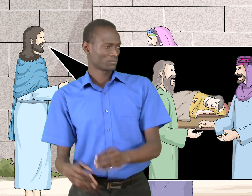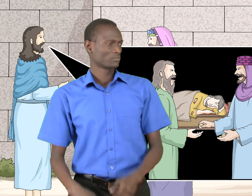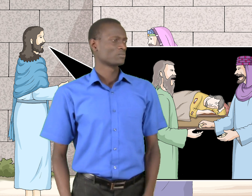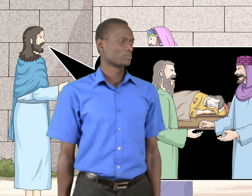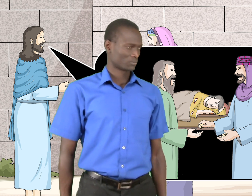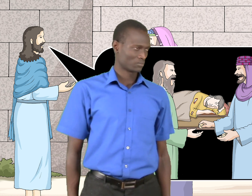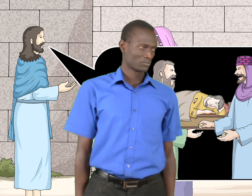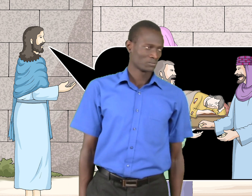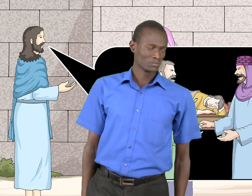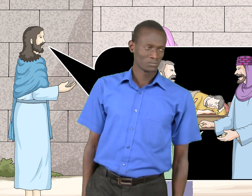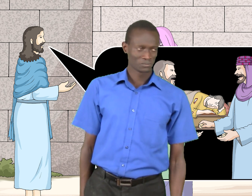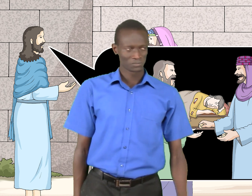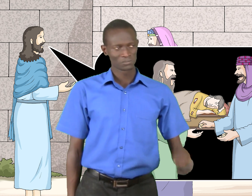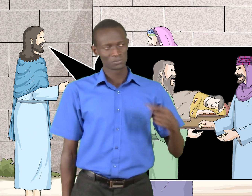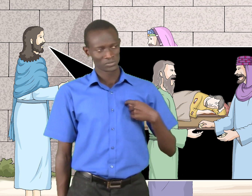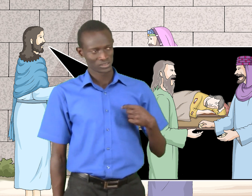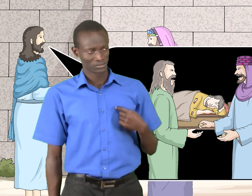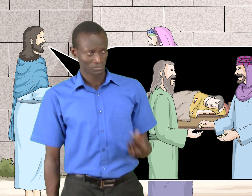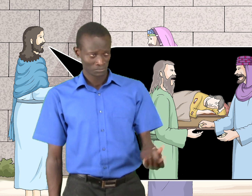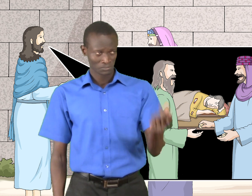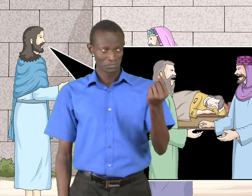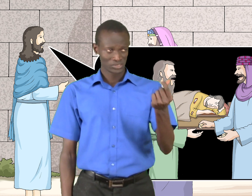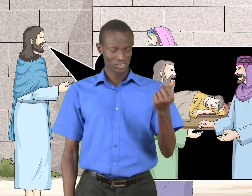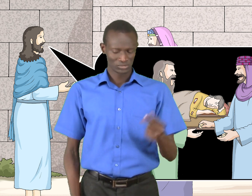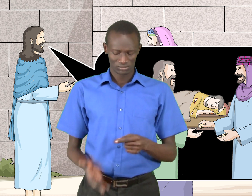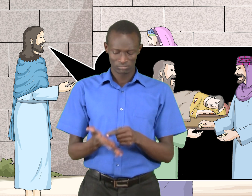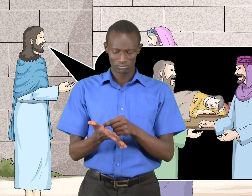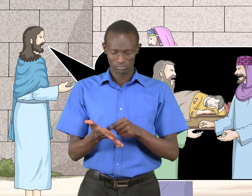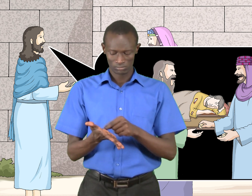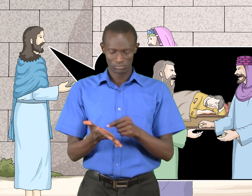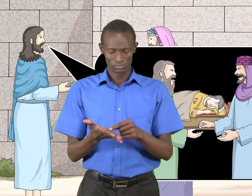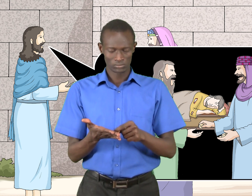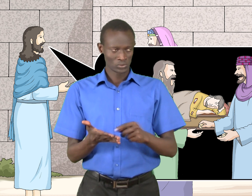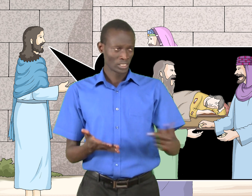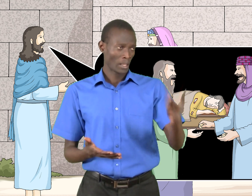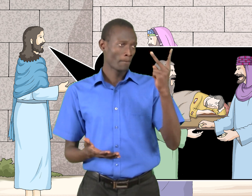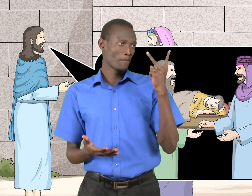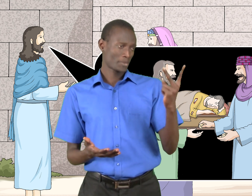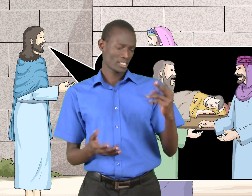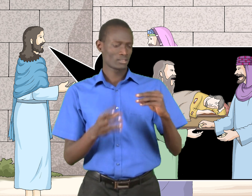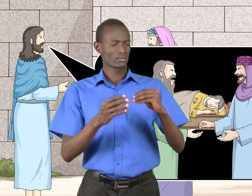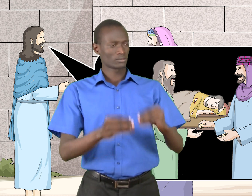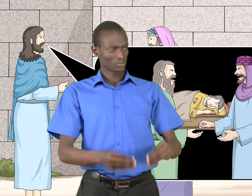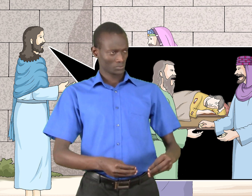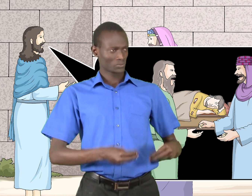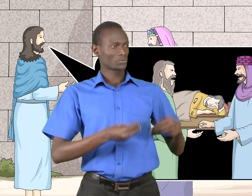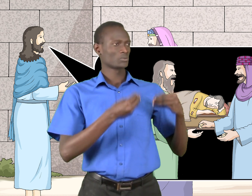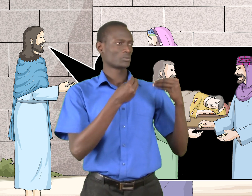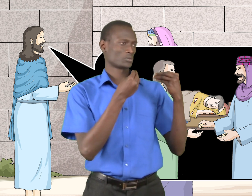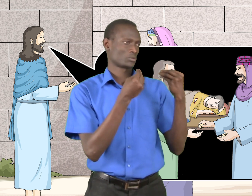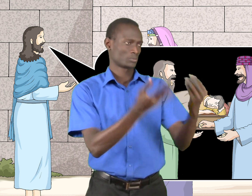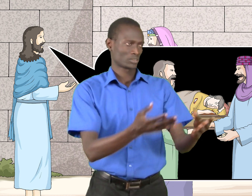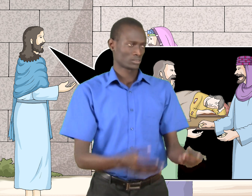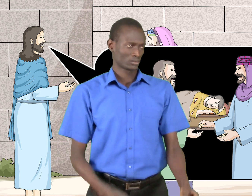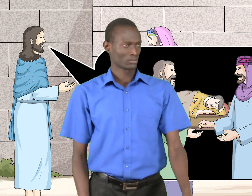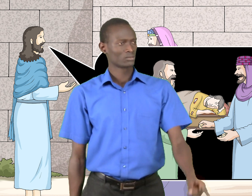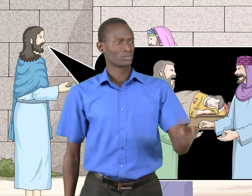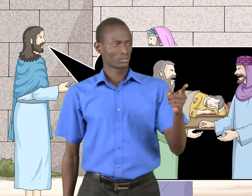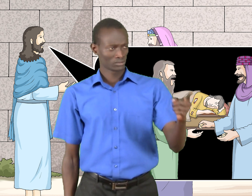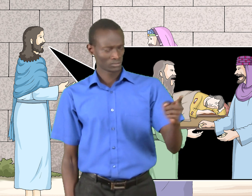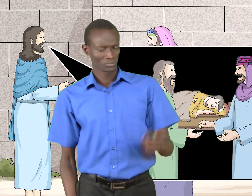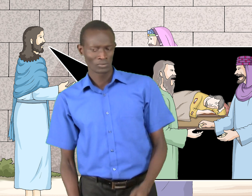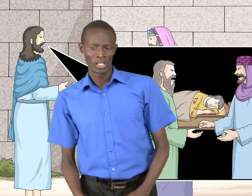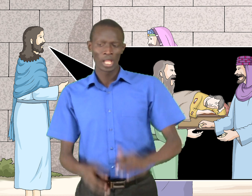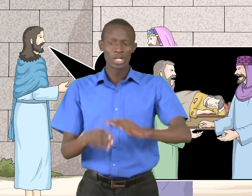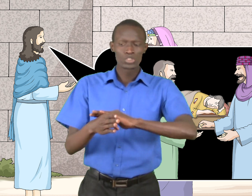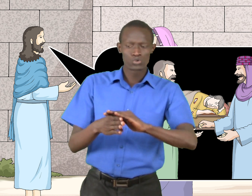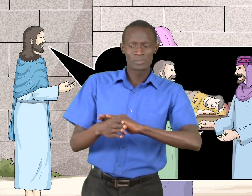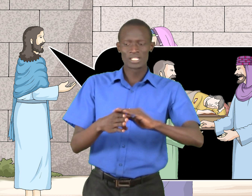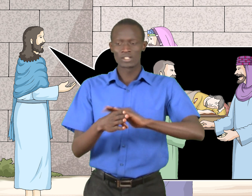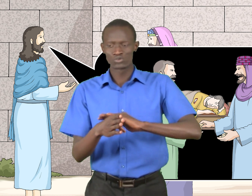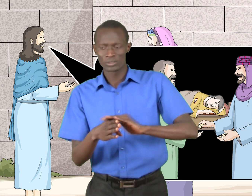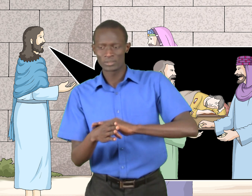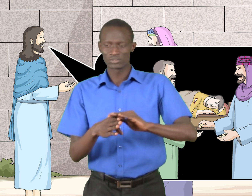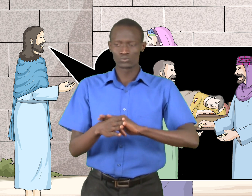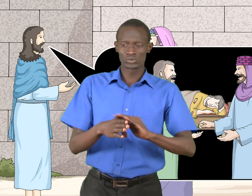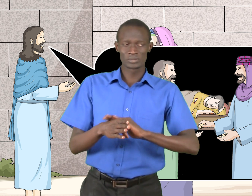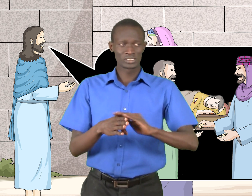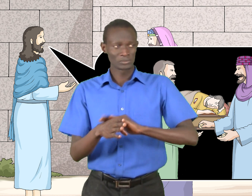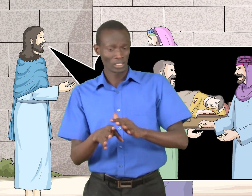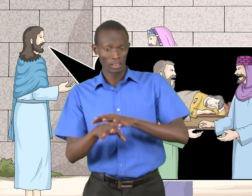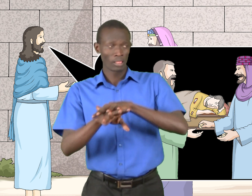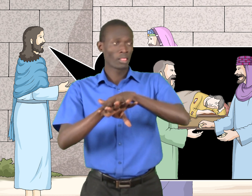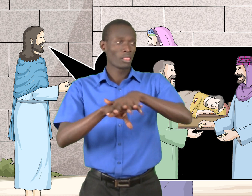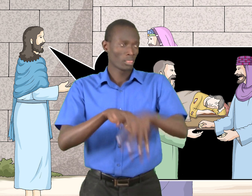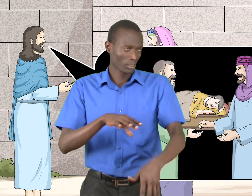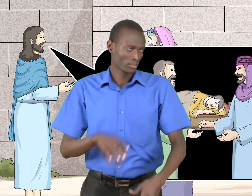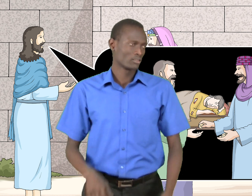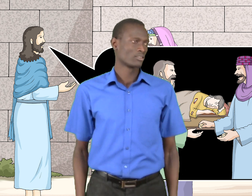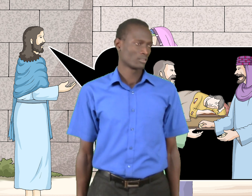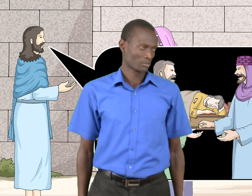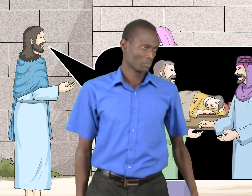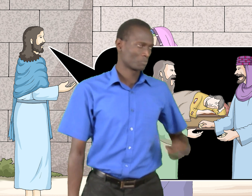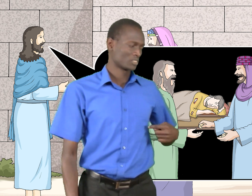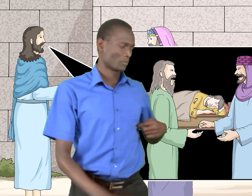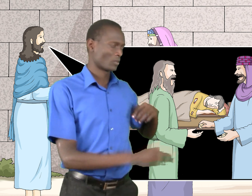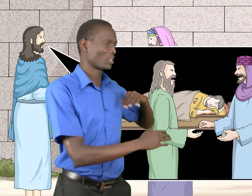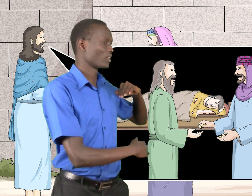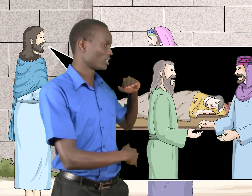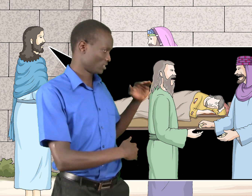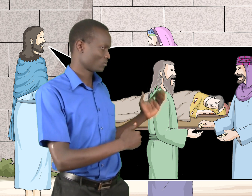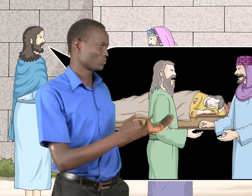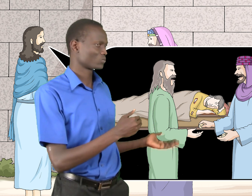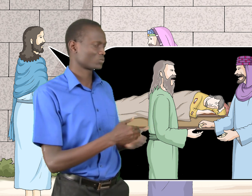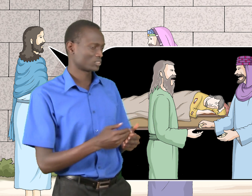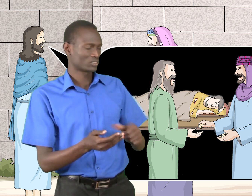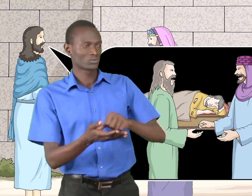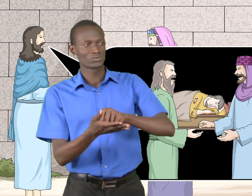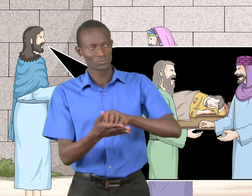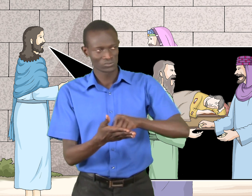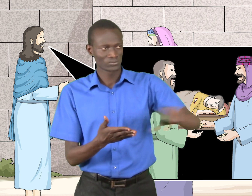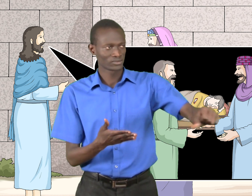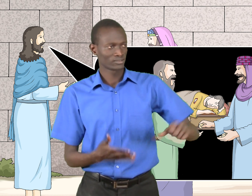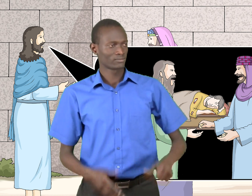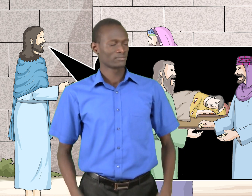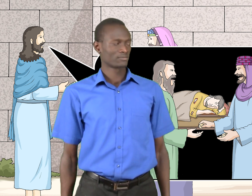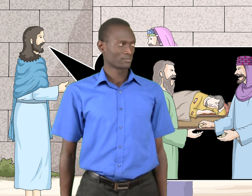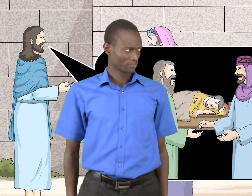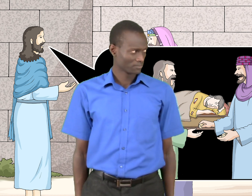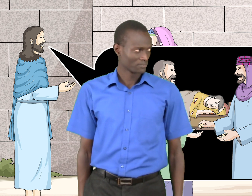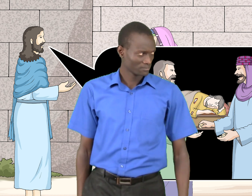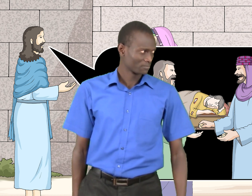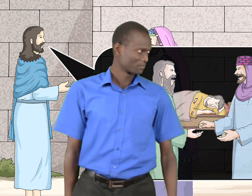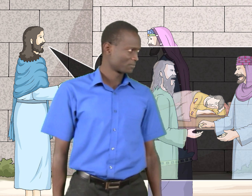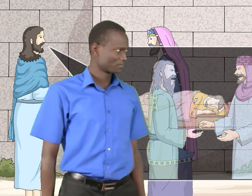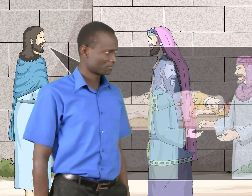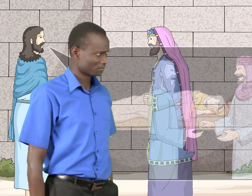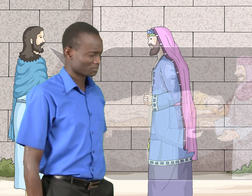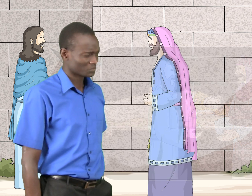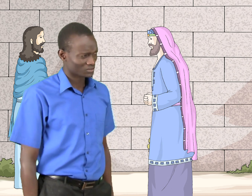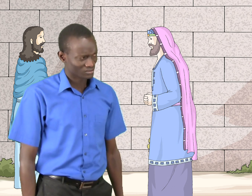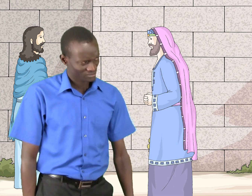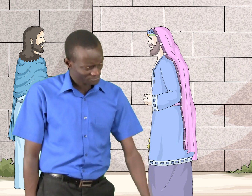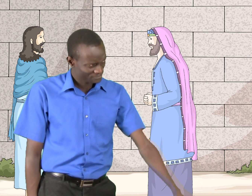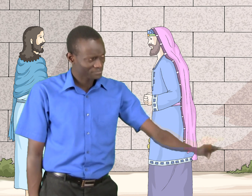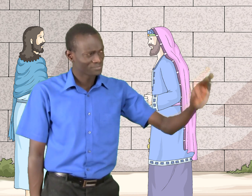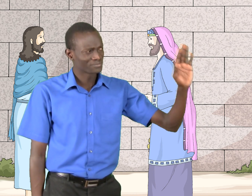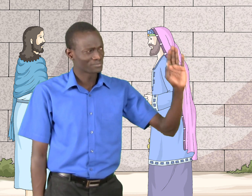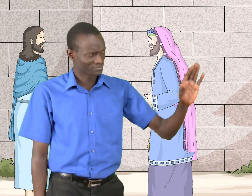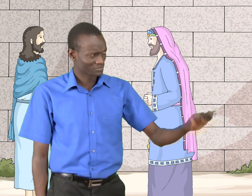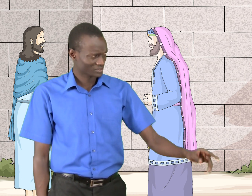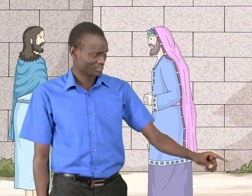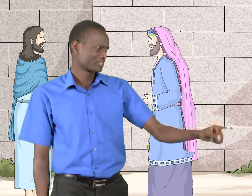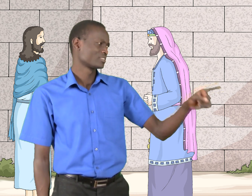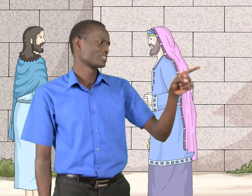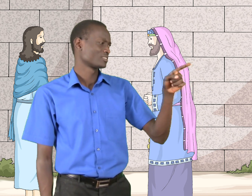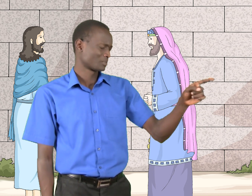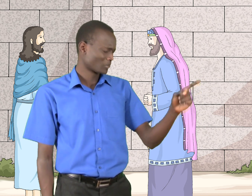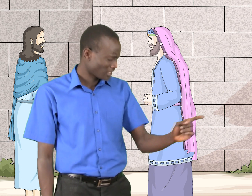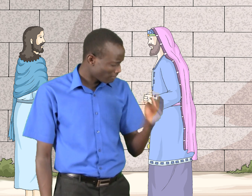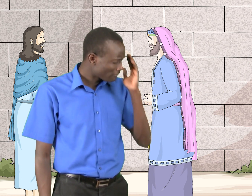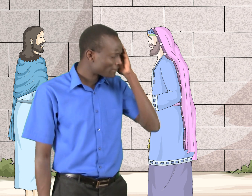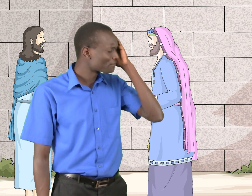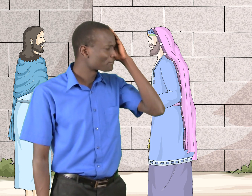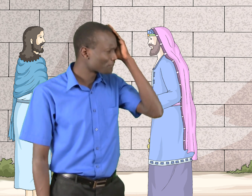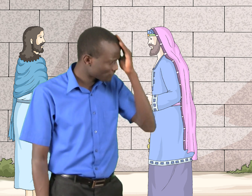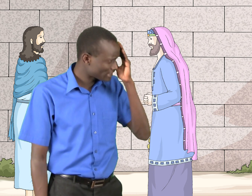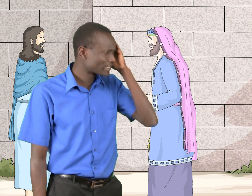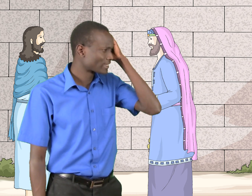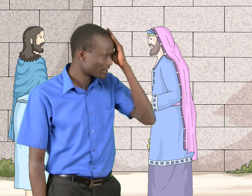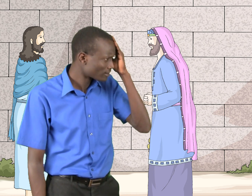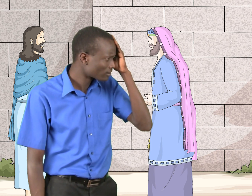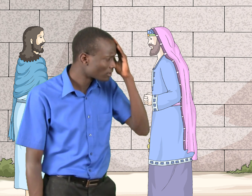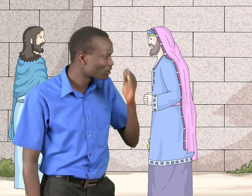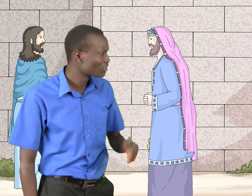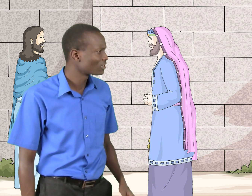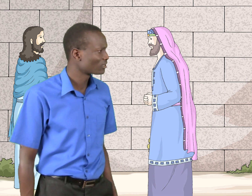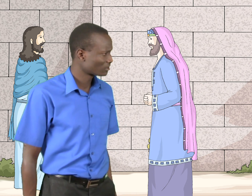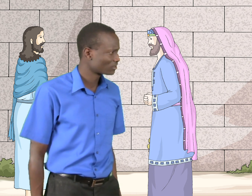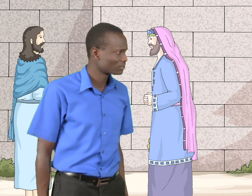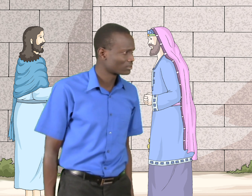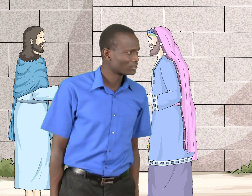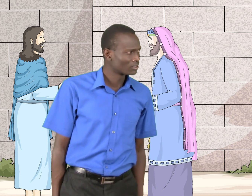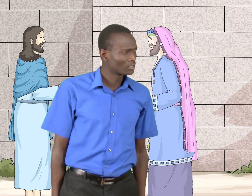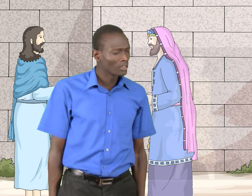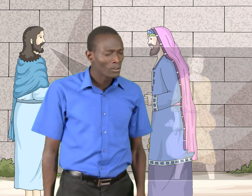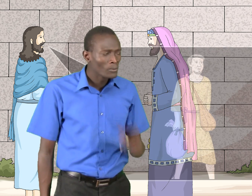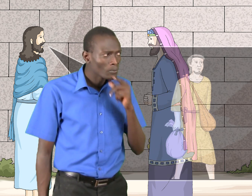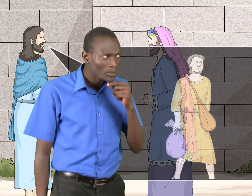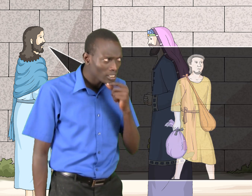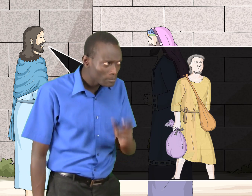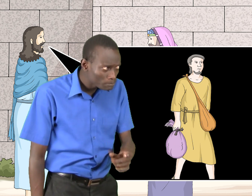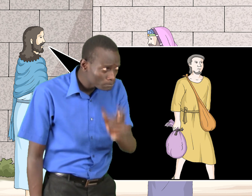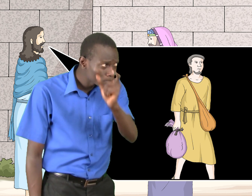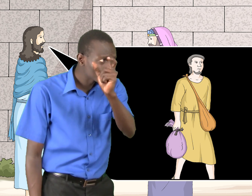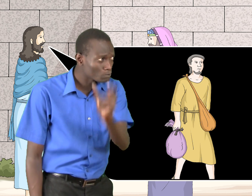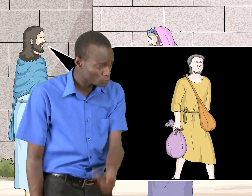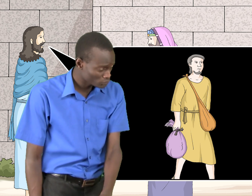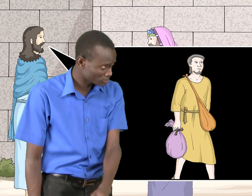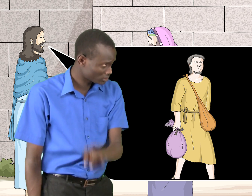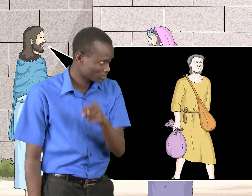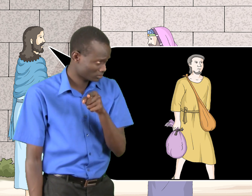‘Take care of him,’ he said, ‘and on my return I will repay you for any additional expense.’